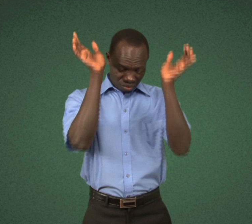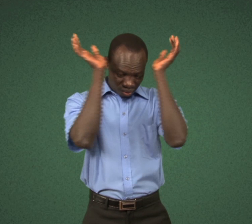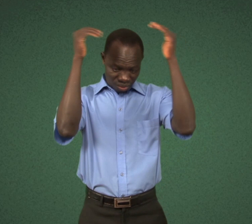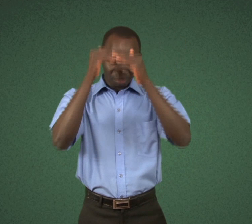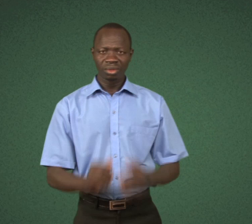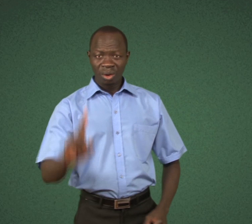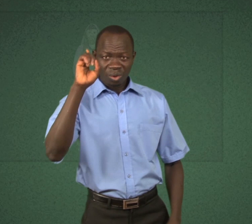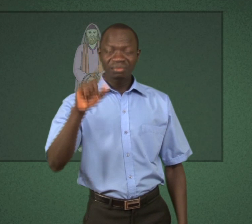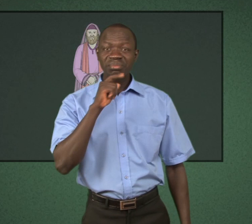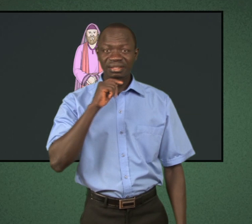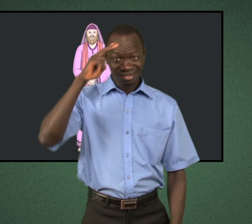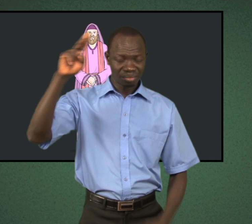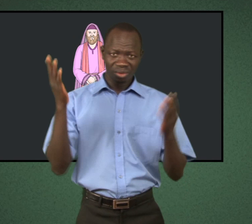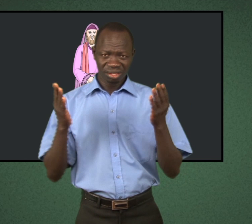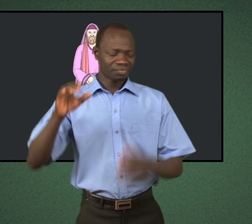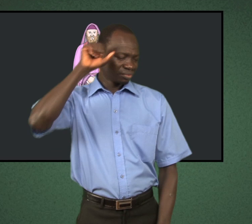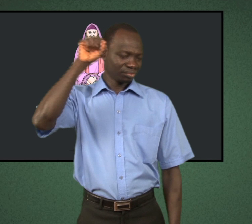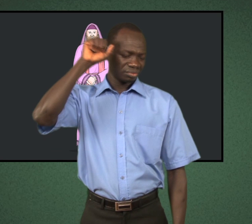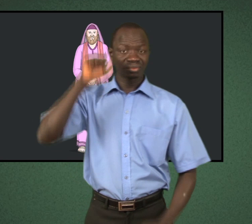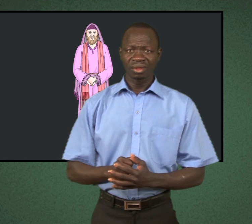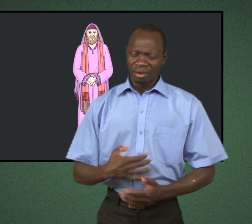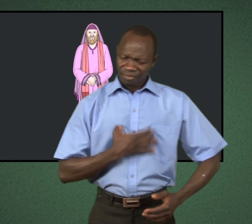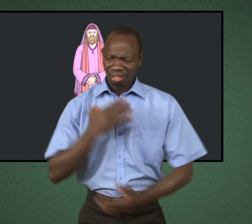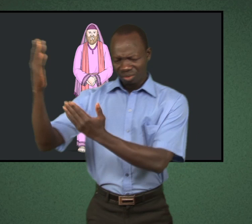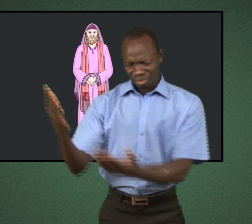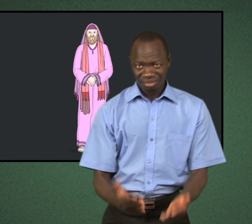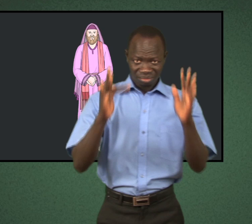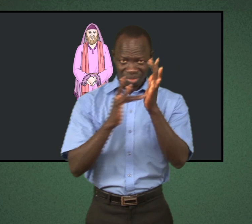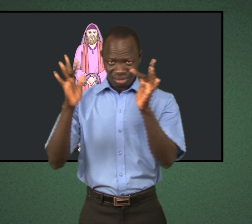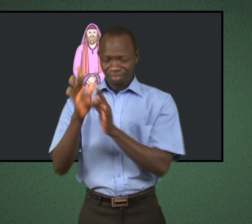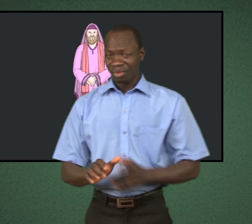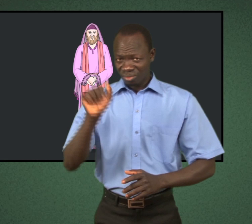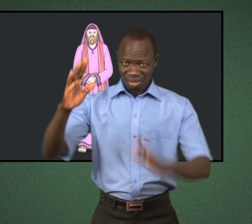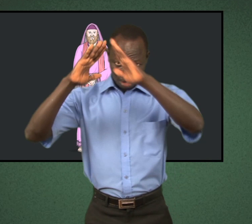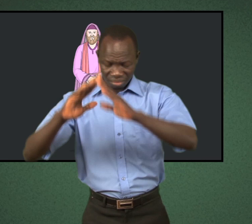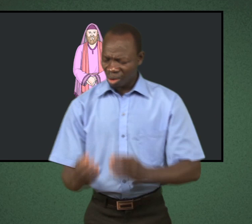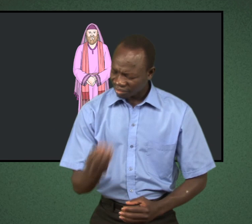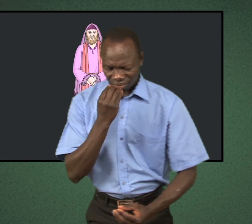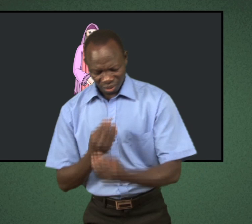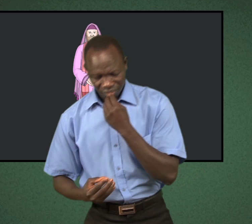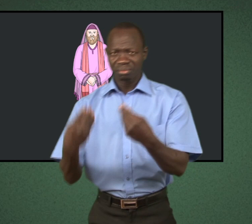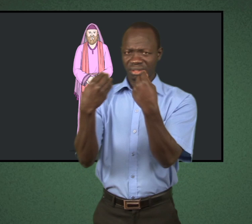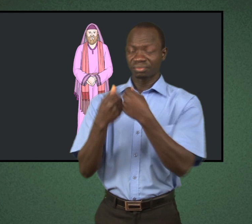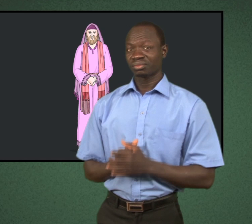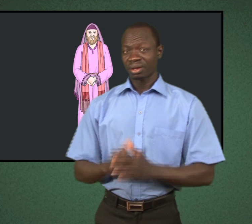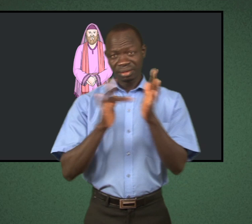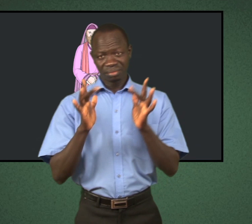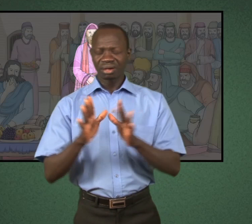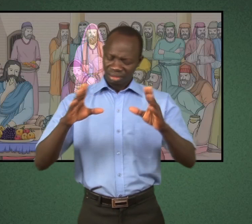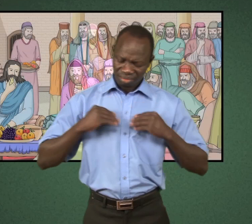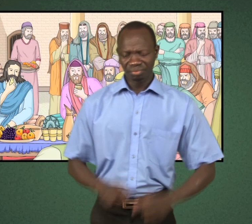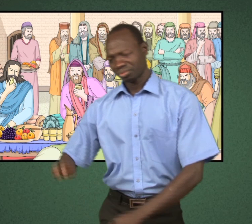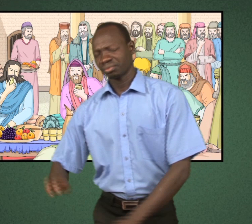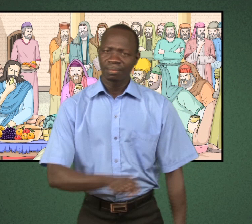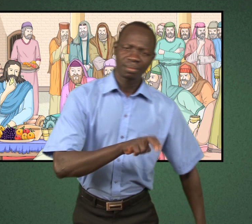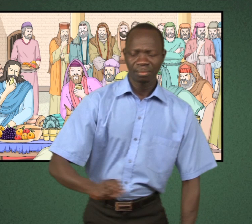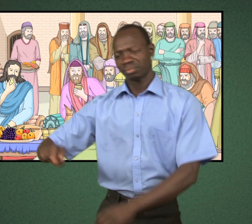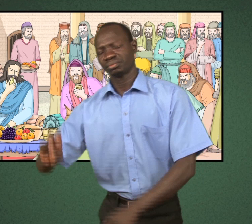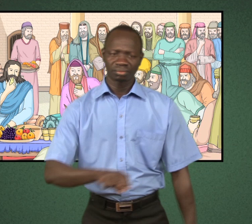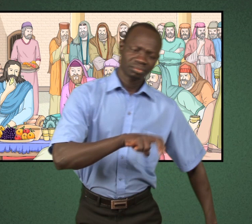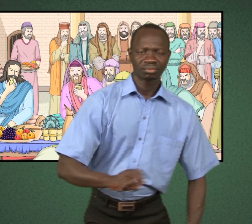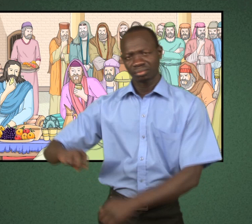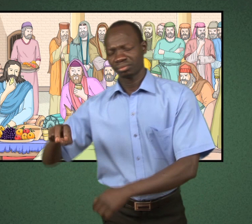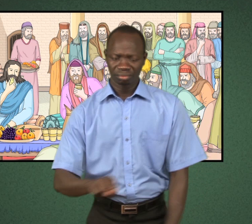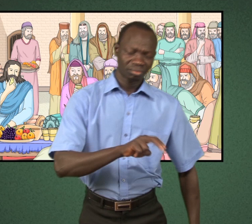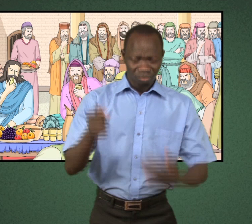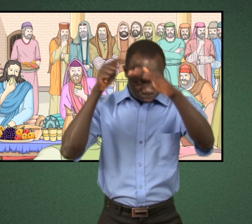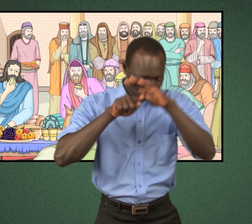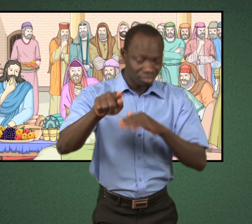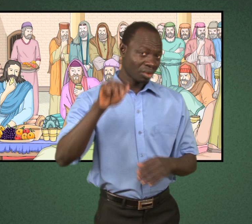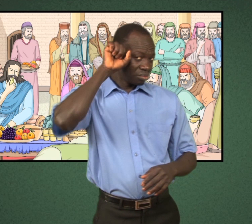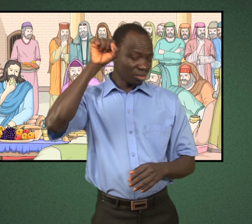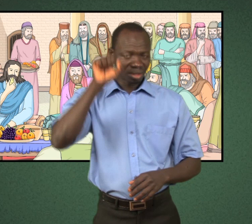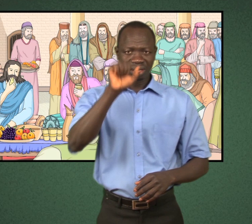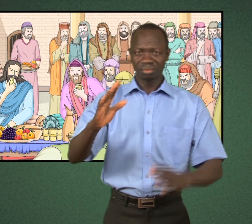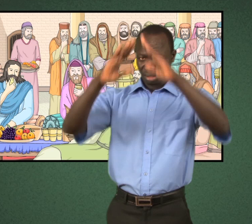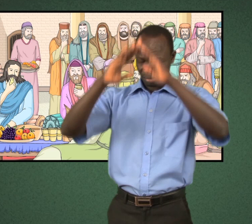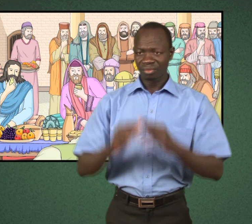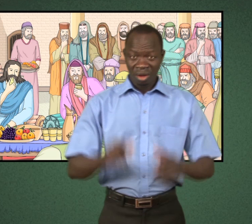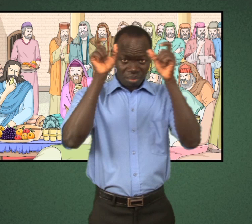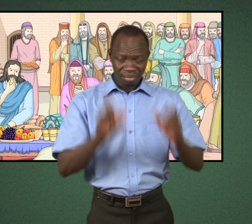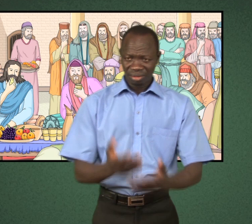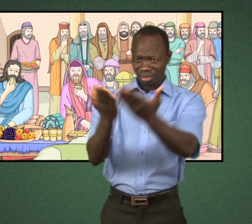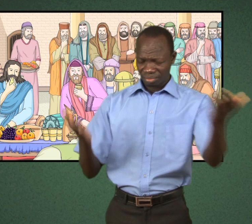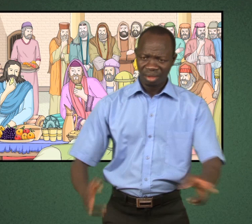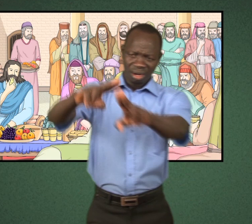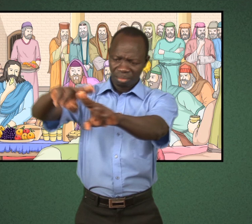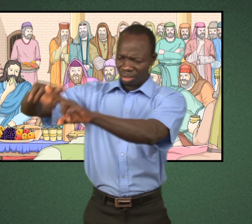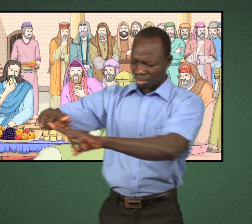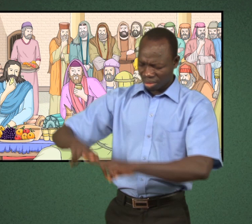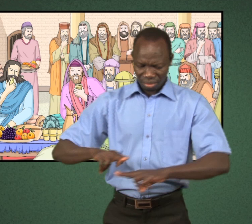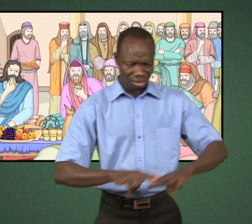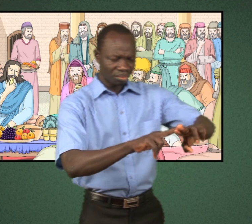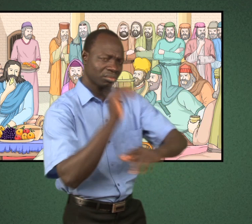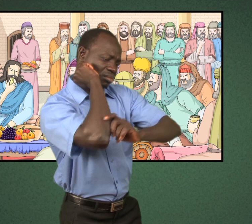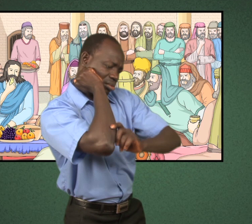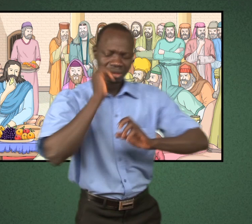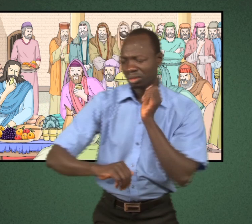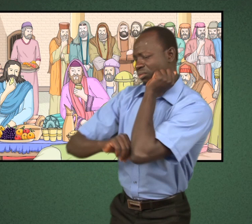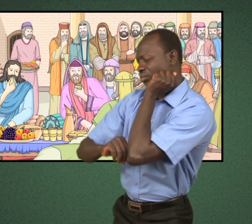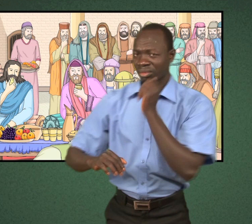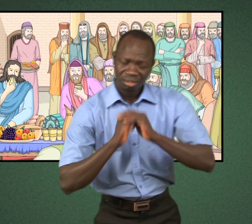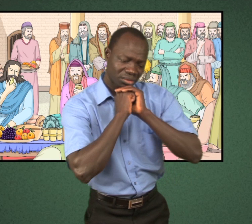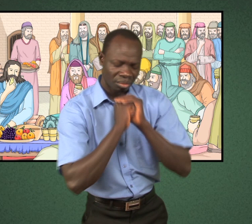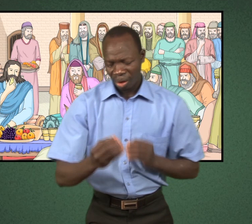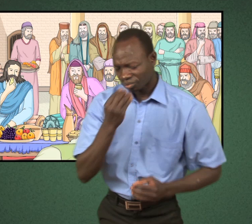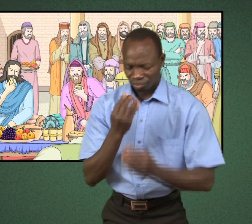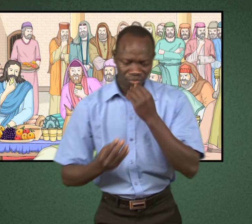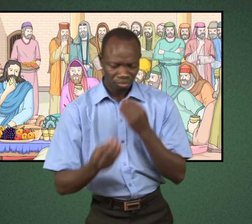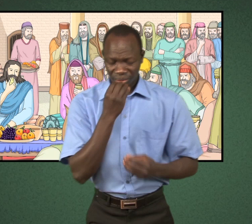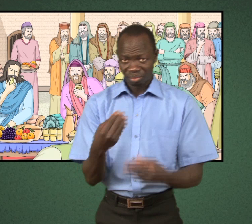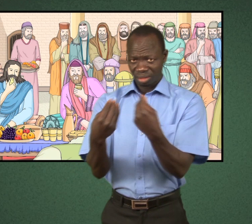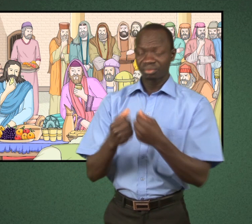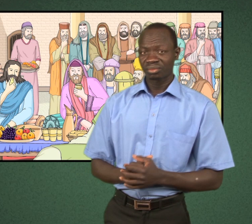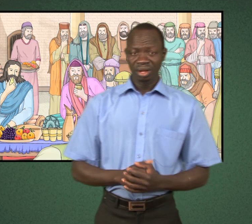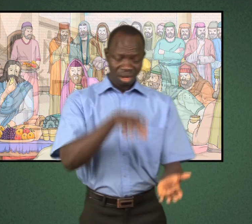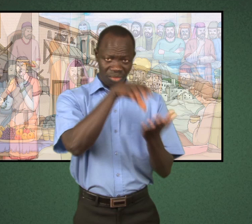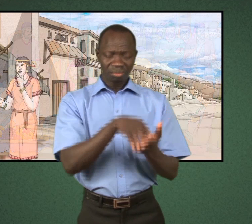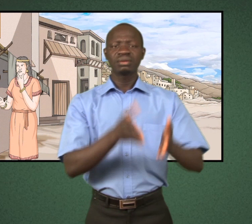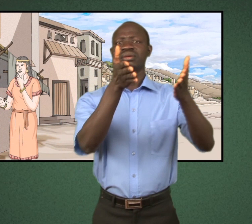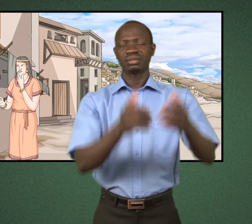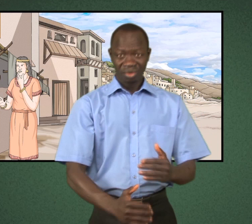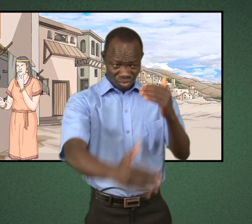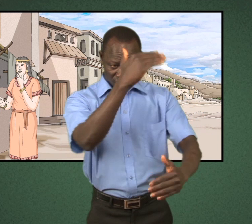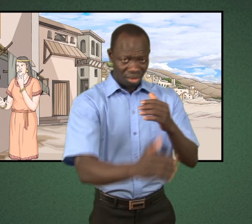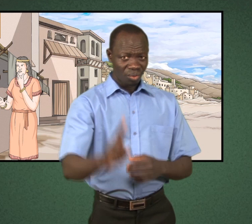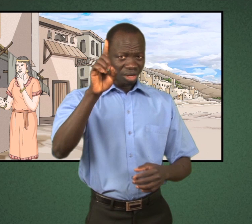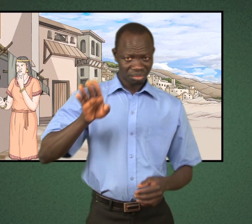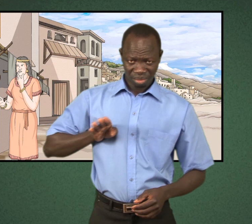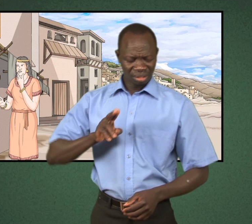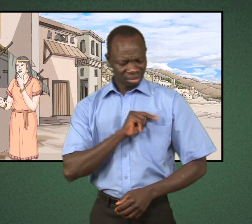Then one of the Pharisees invited Jesus to eat with him, and He entered the Pharisee’s house and reclined at the table.